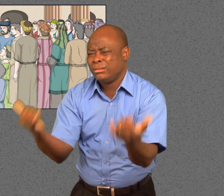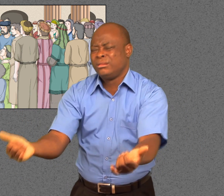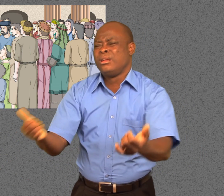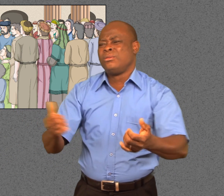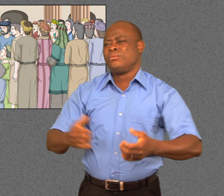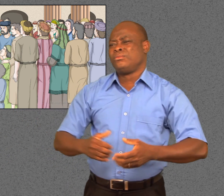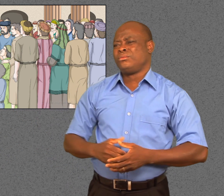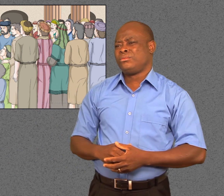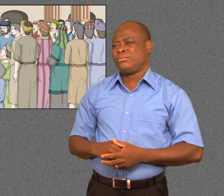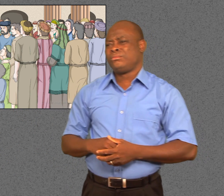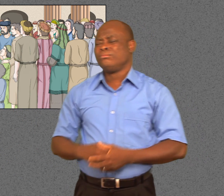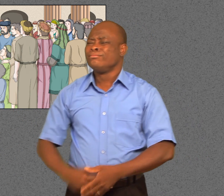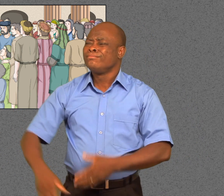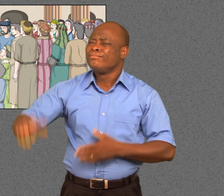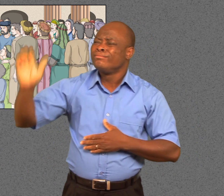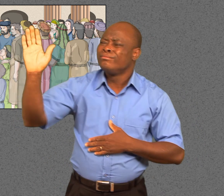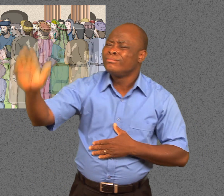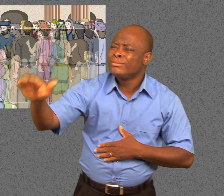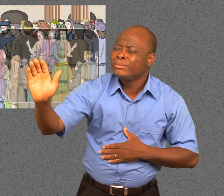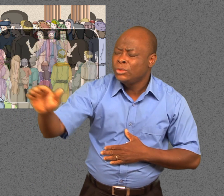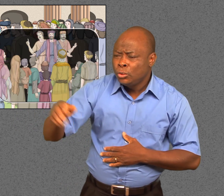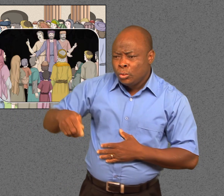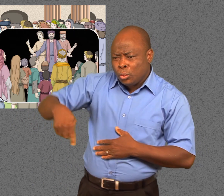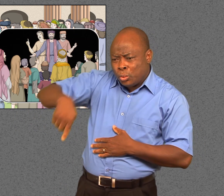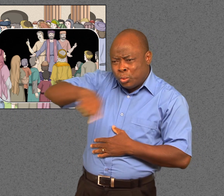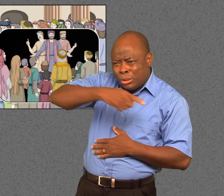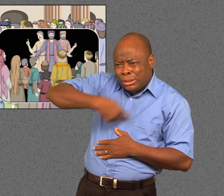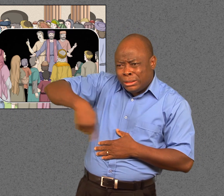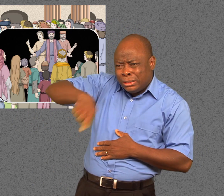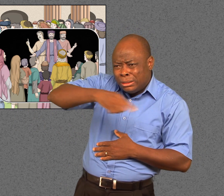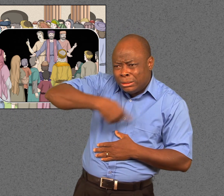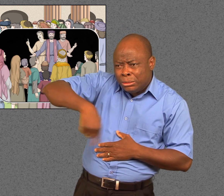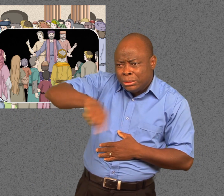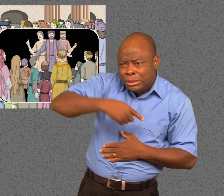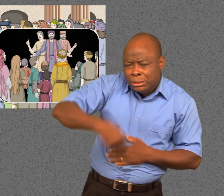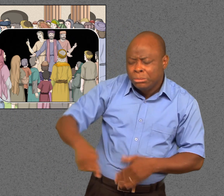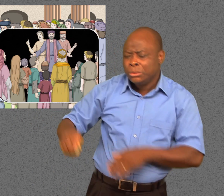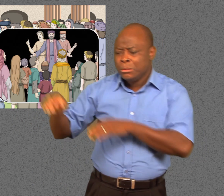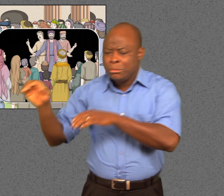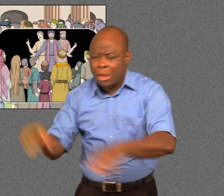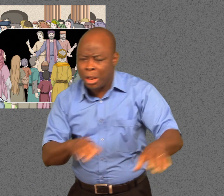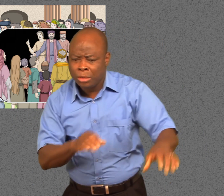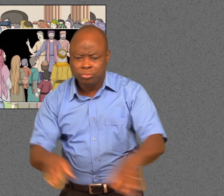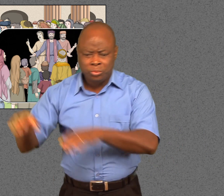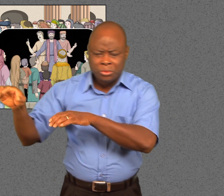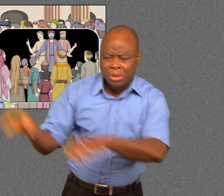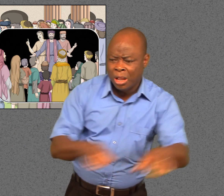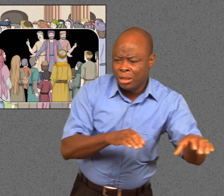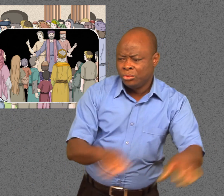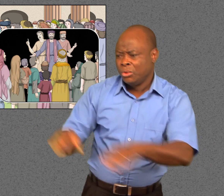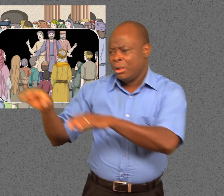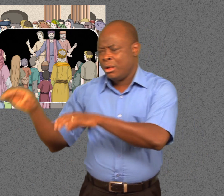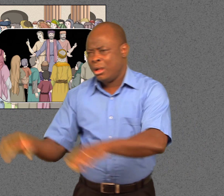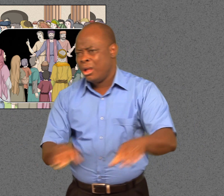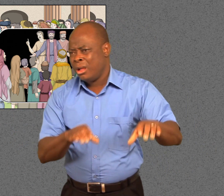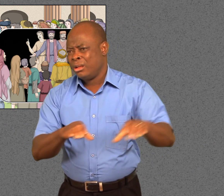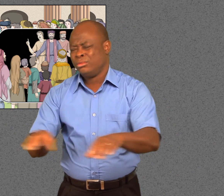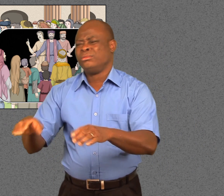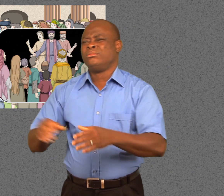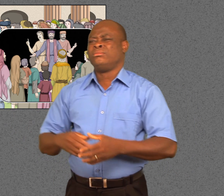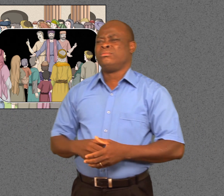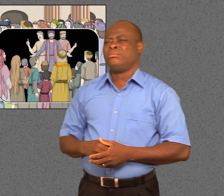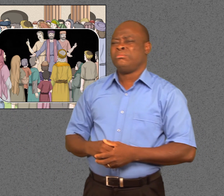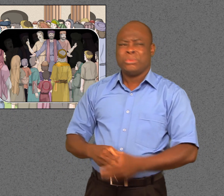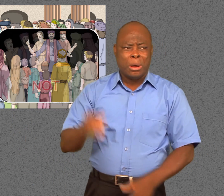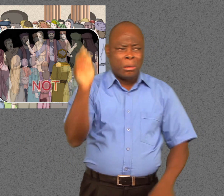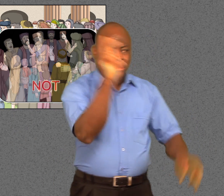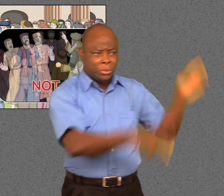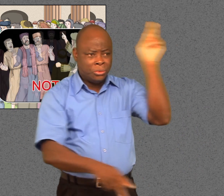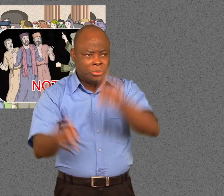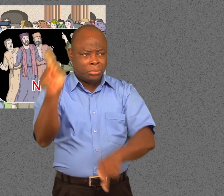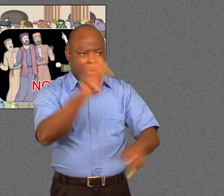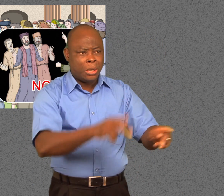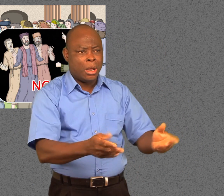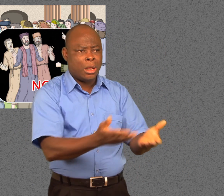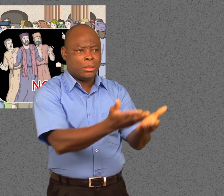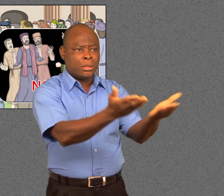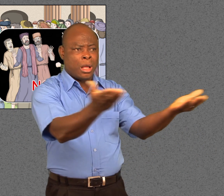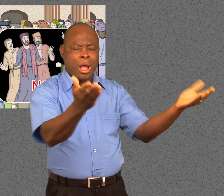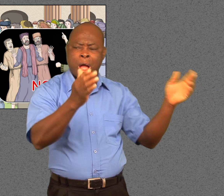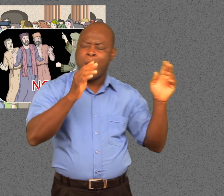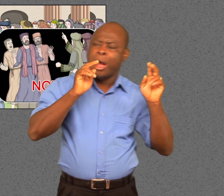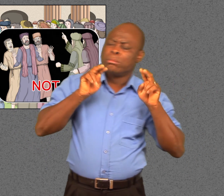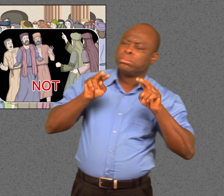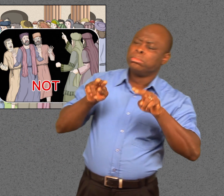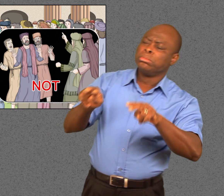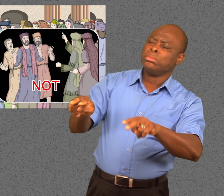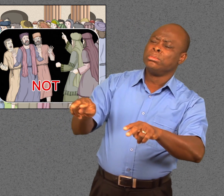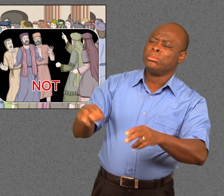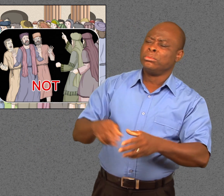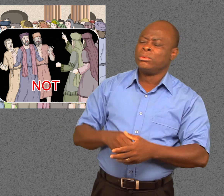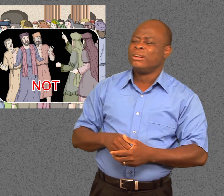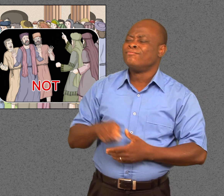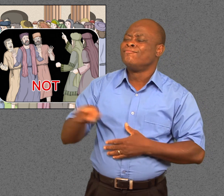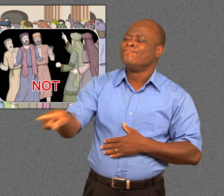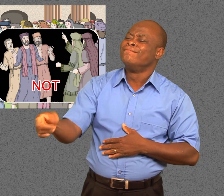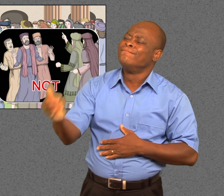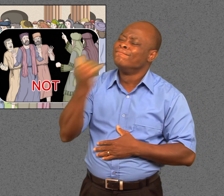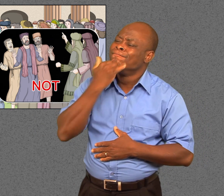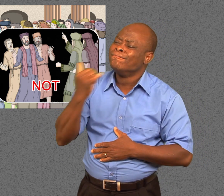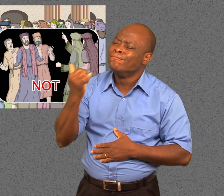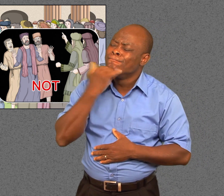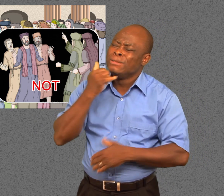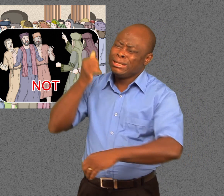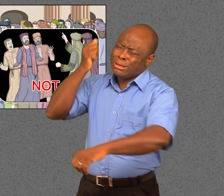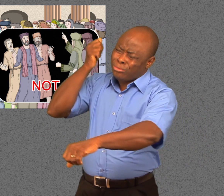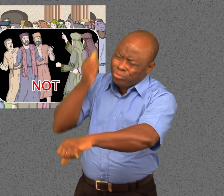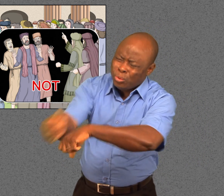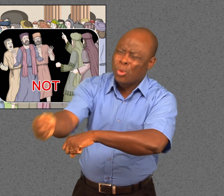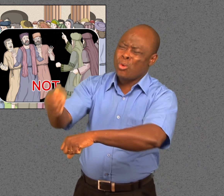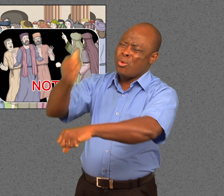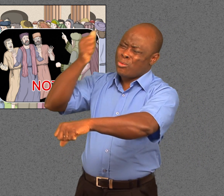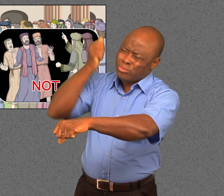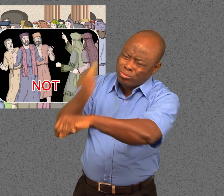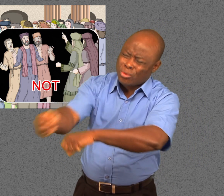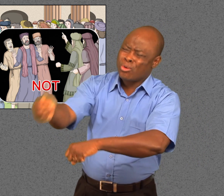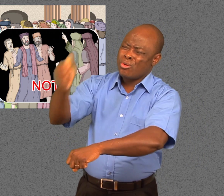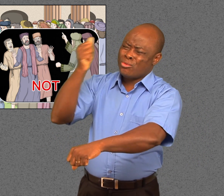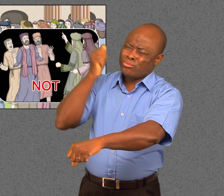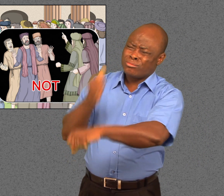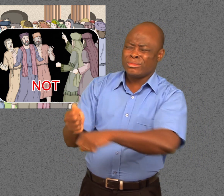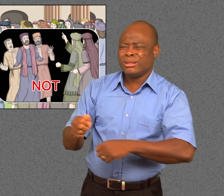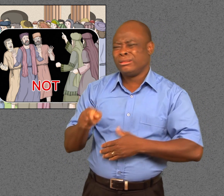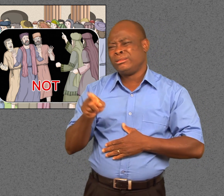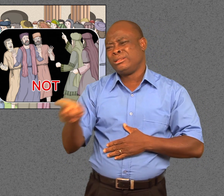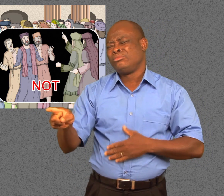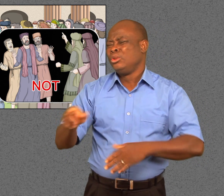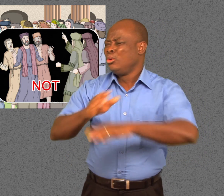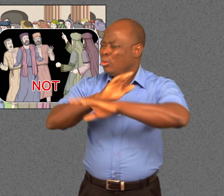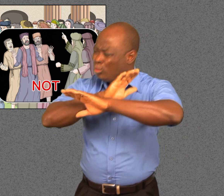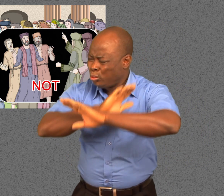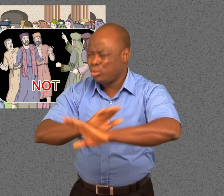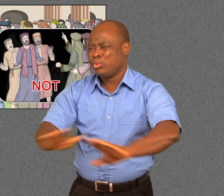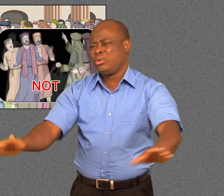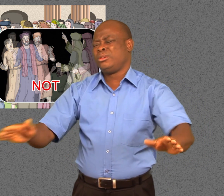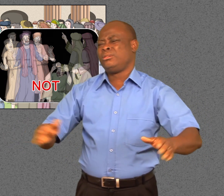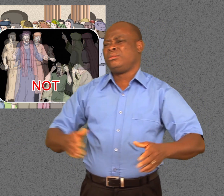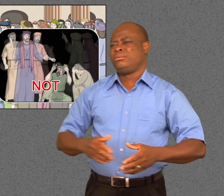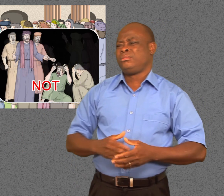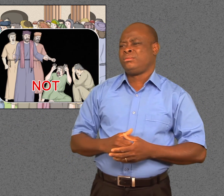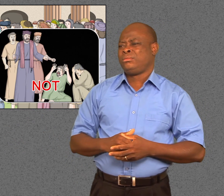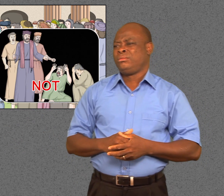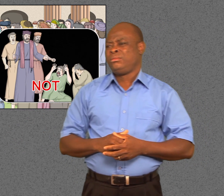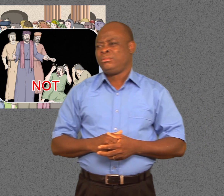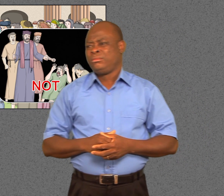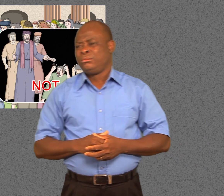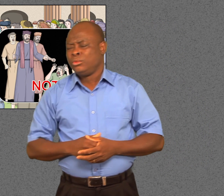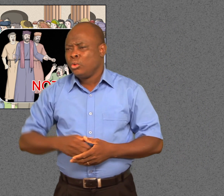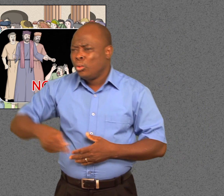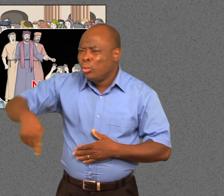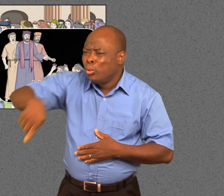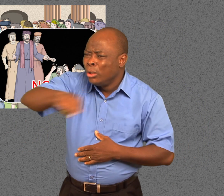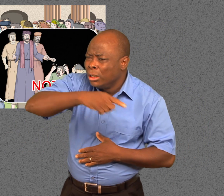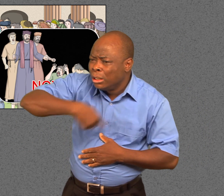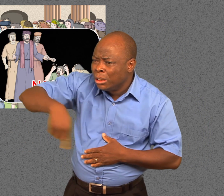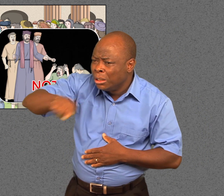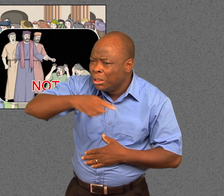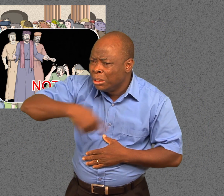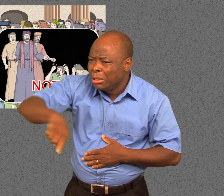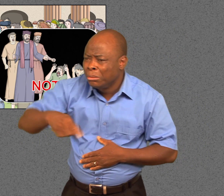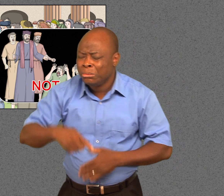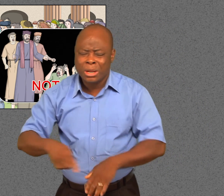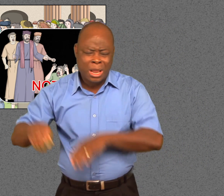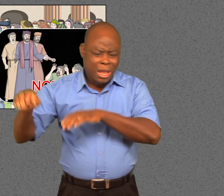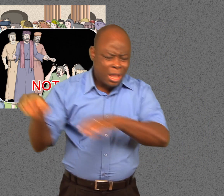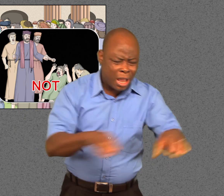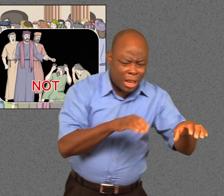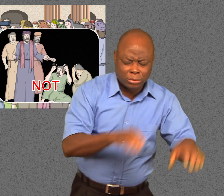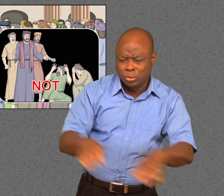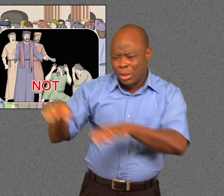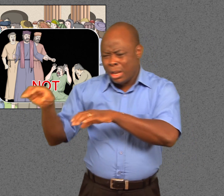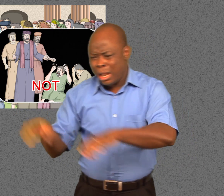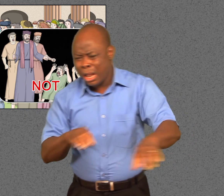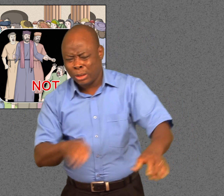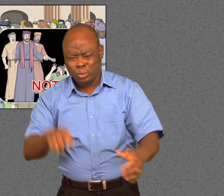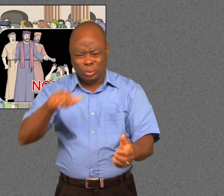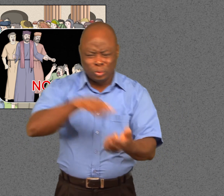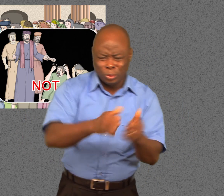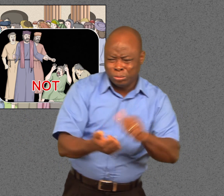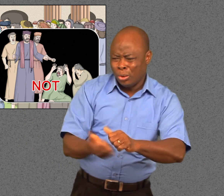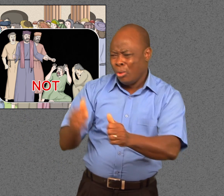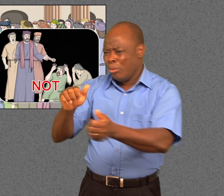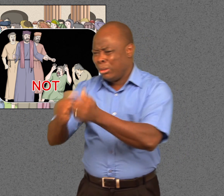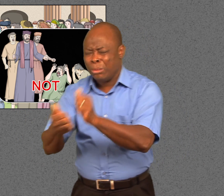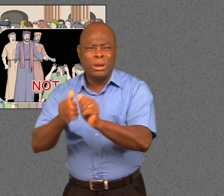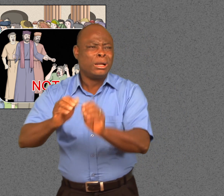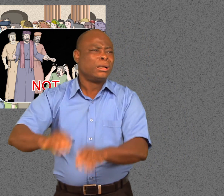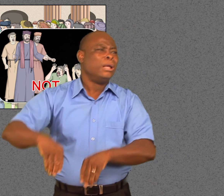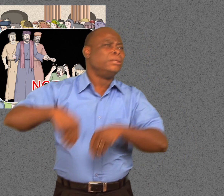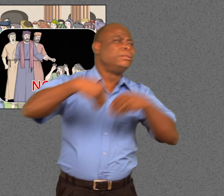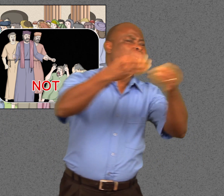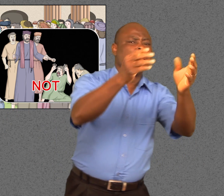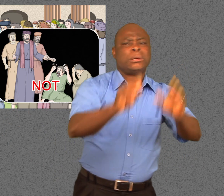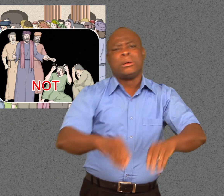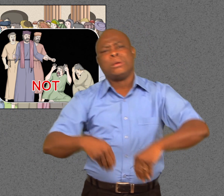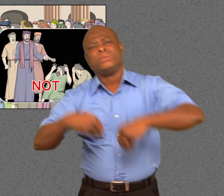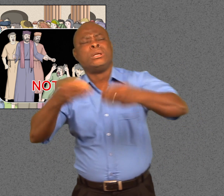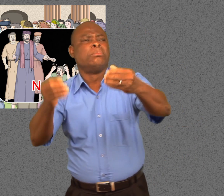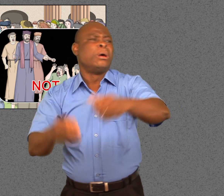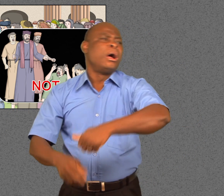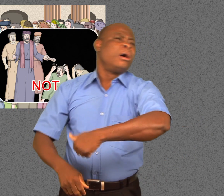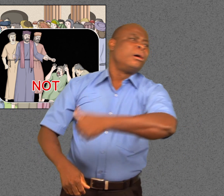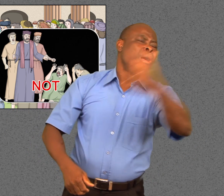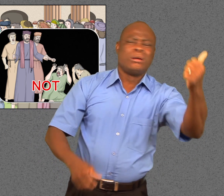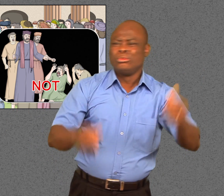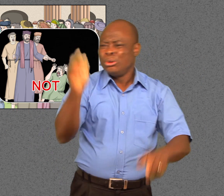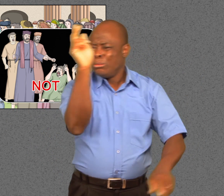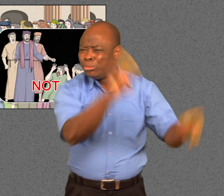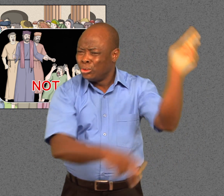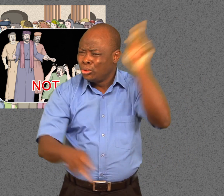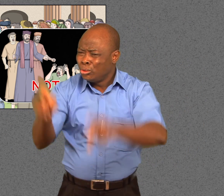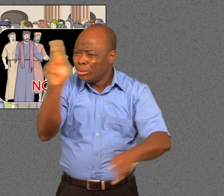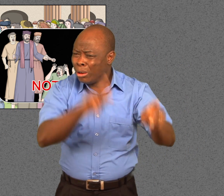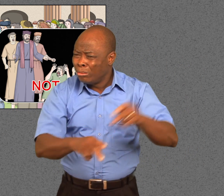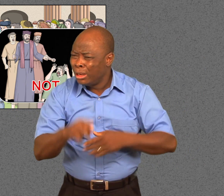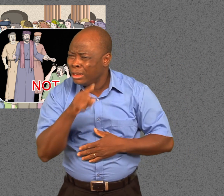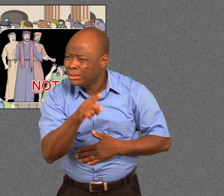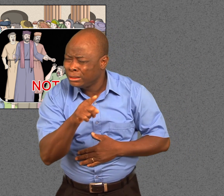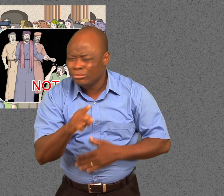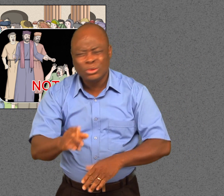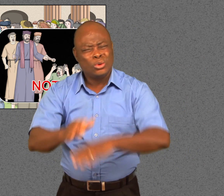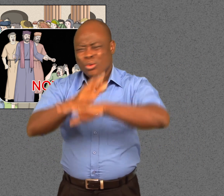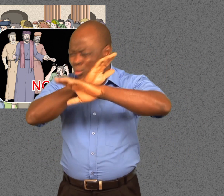We put no obstacle in anyone’s way, so that no one can discredit our ministry.